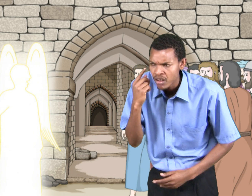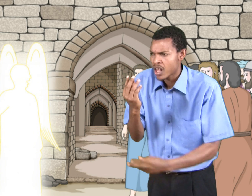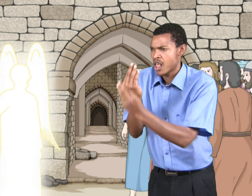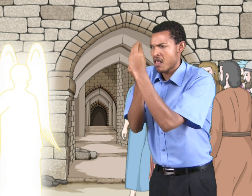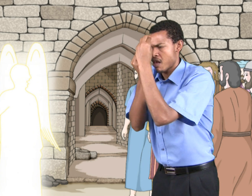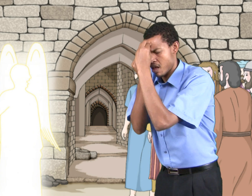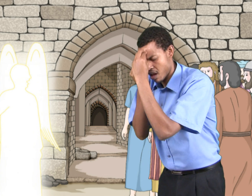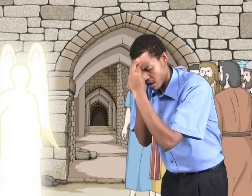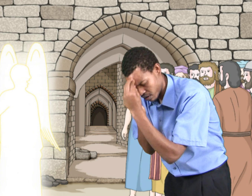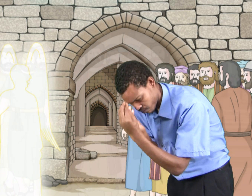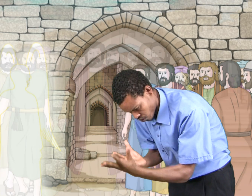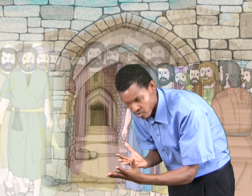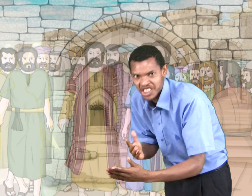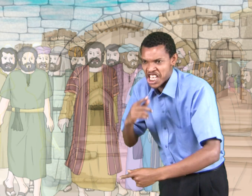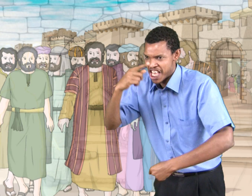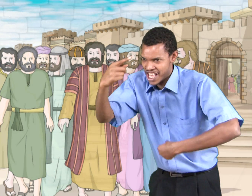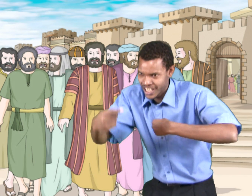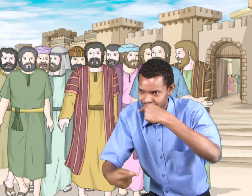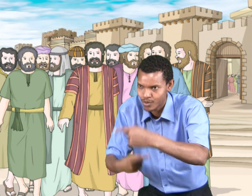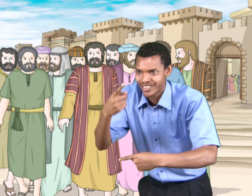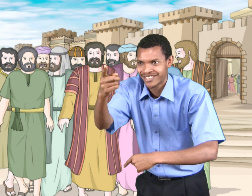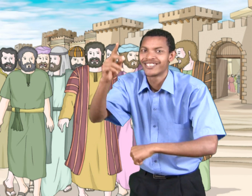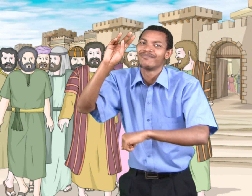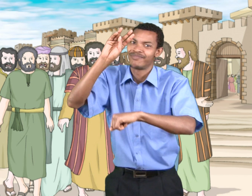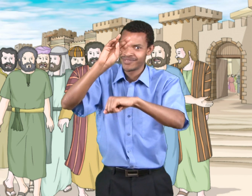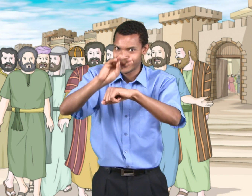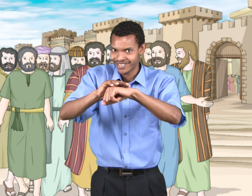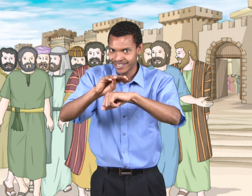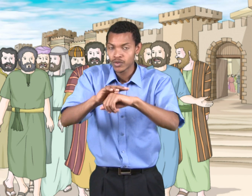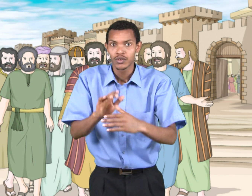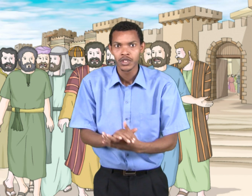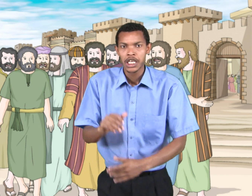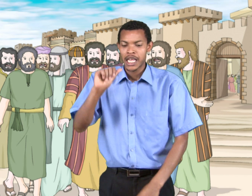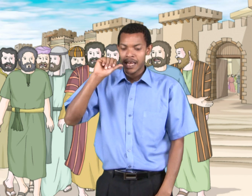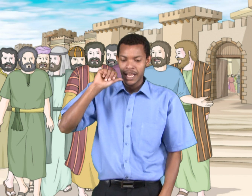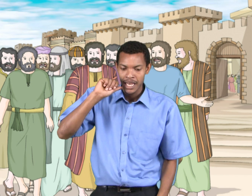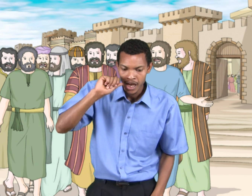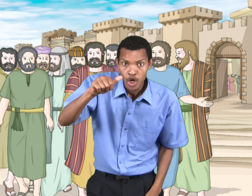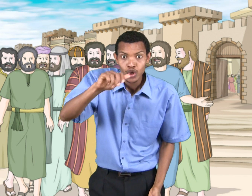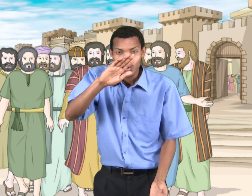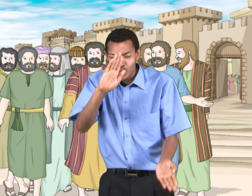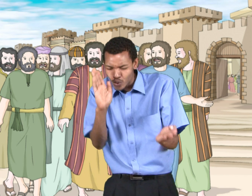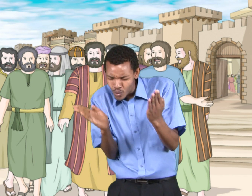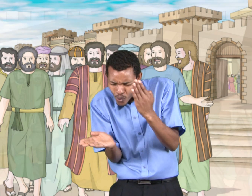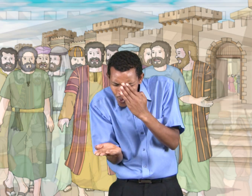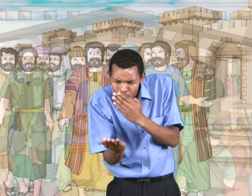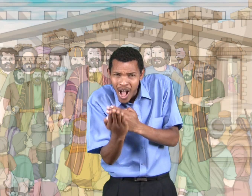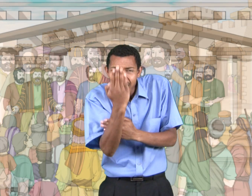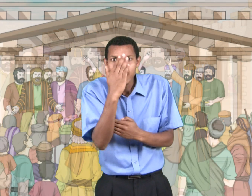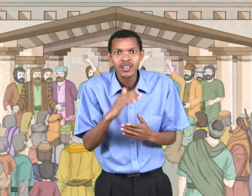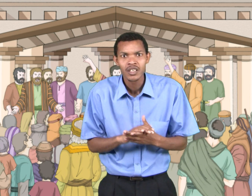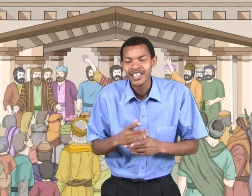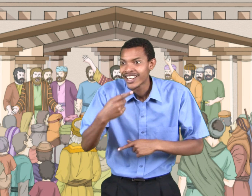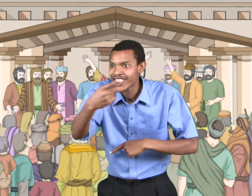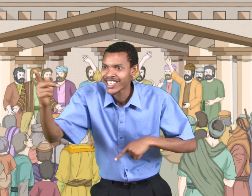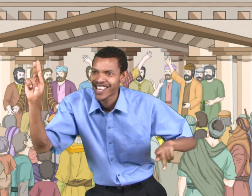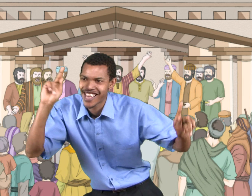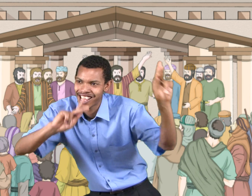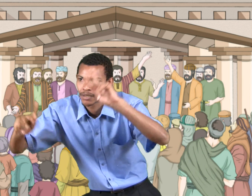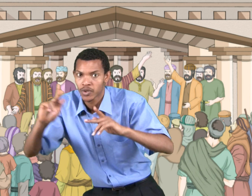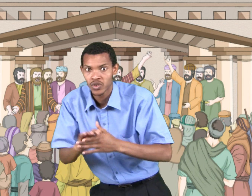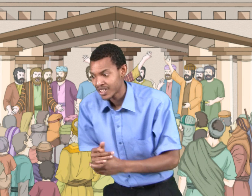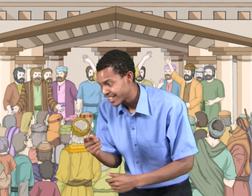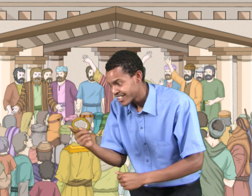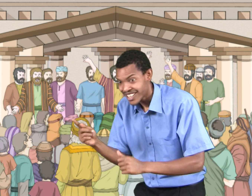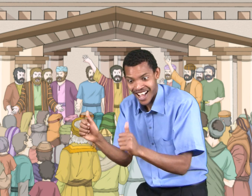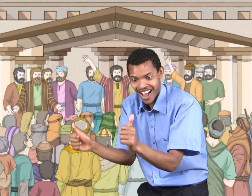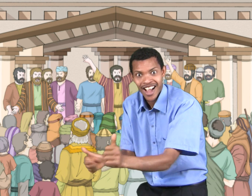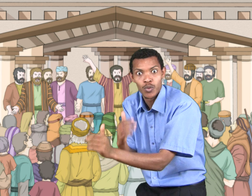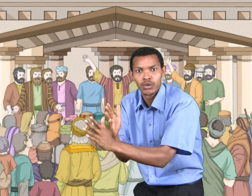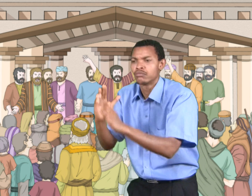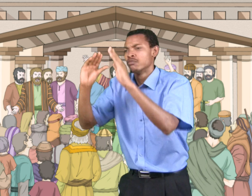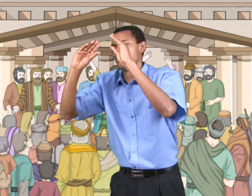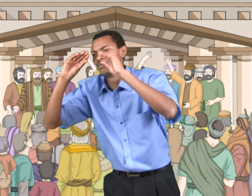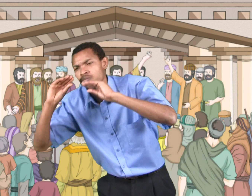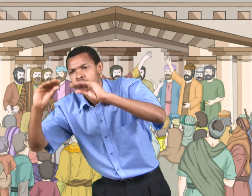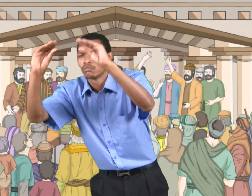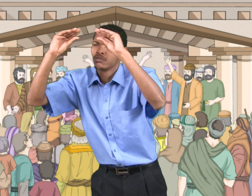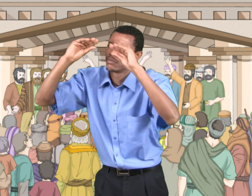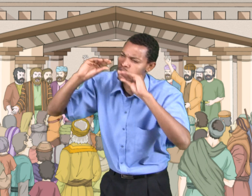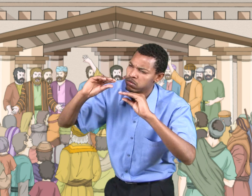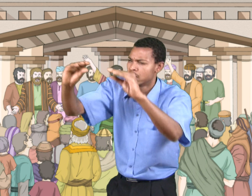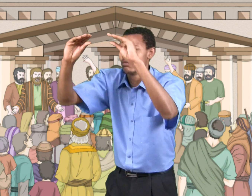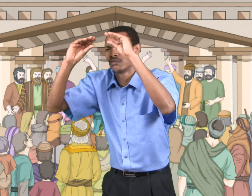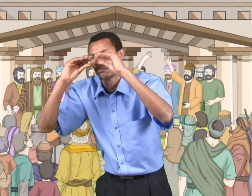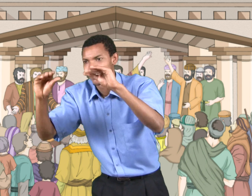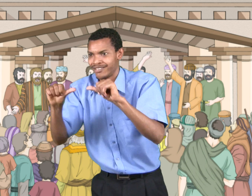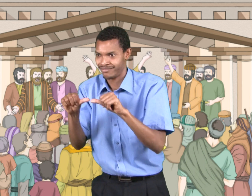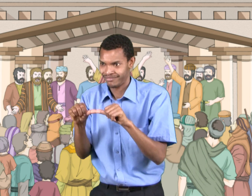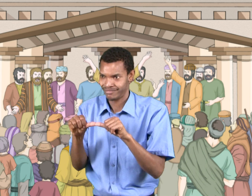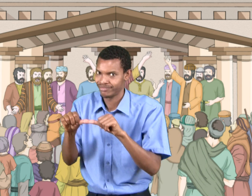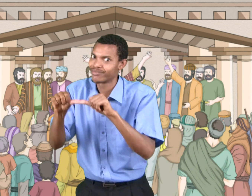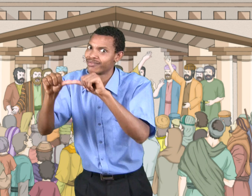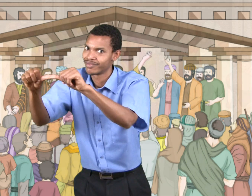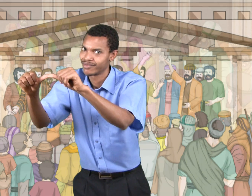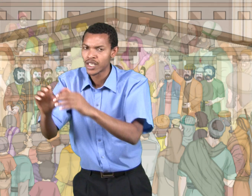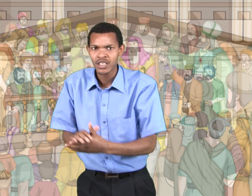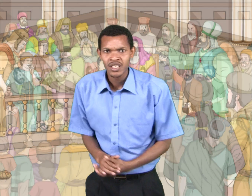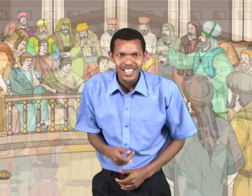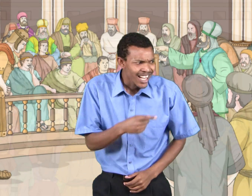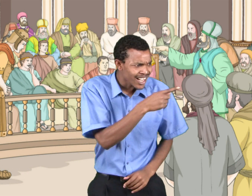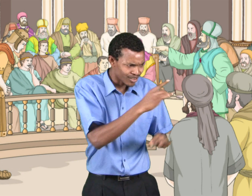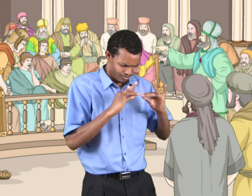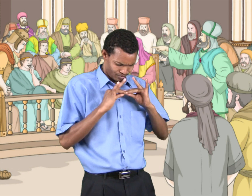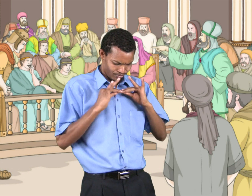At daybreak the apostles entered the temple courts as they had been told and began to teach the people.